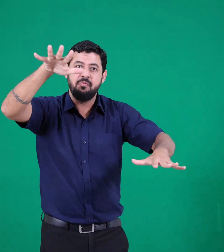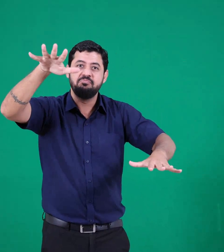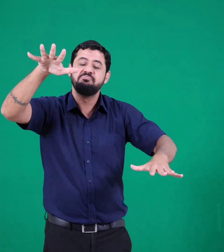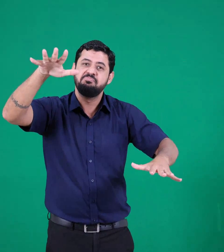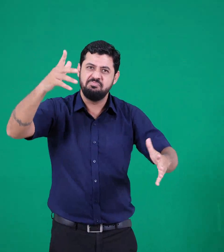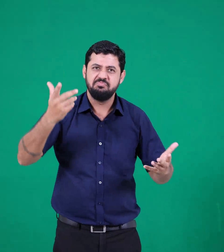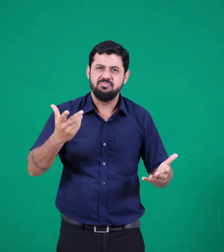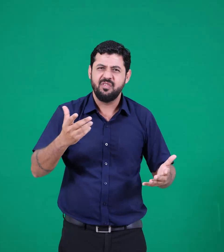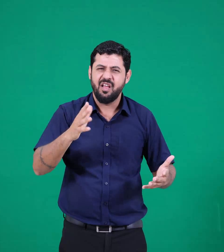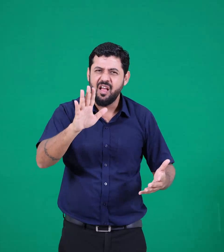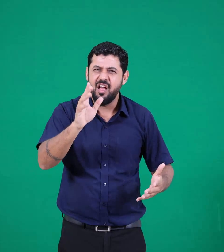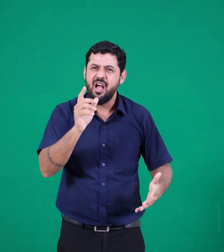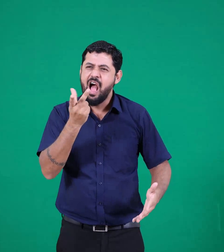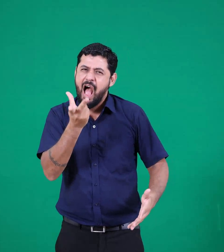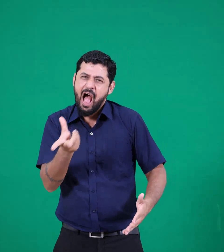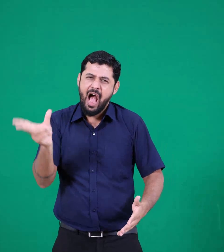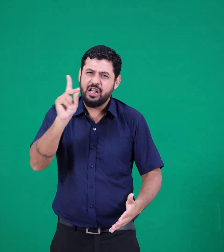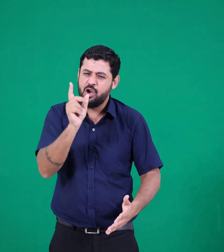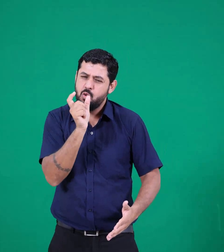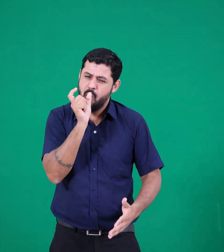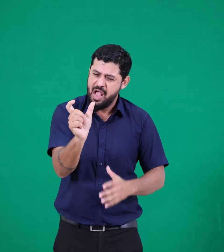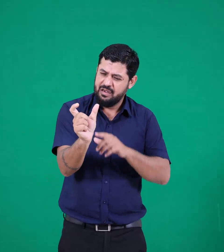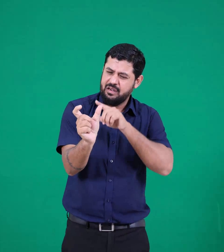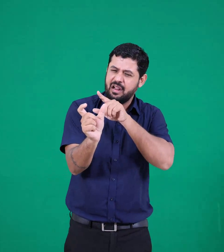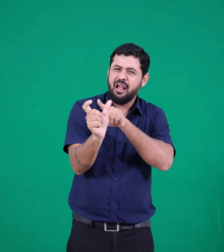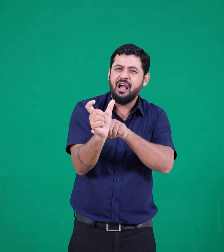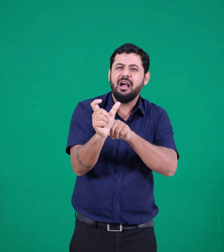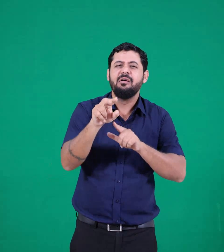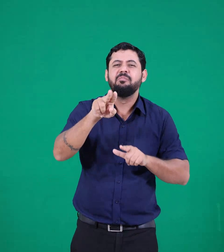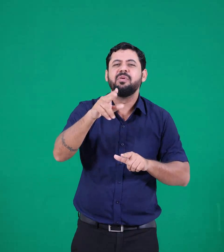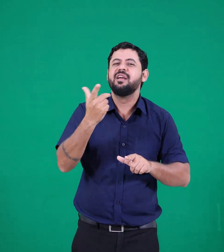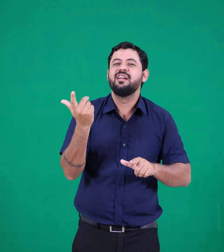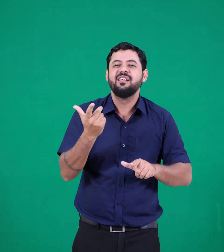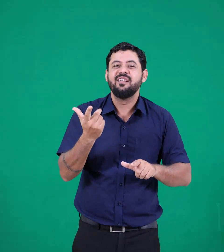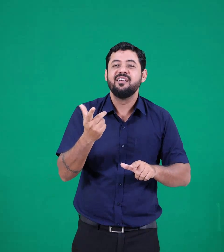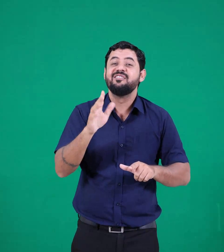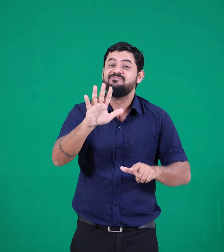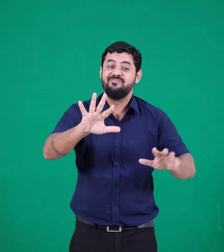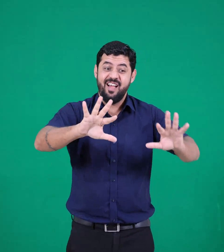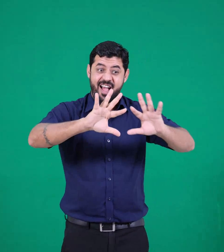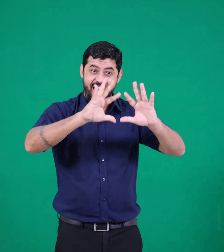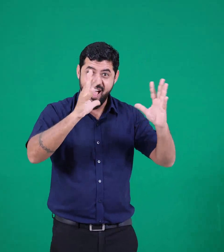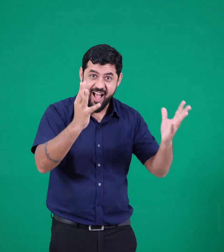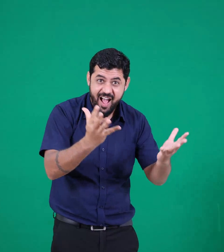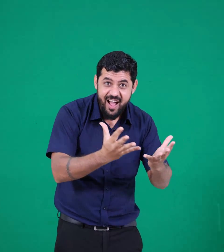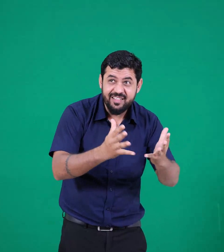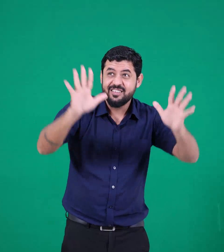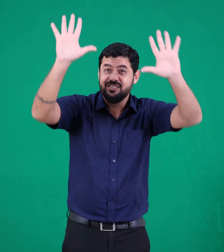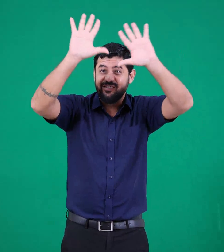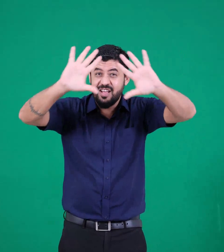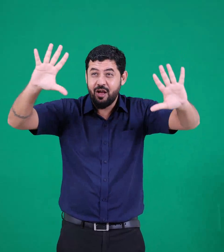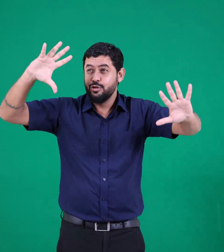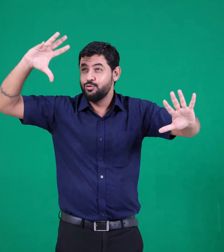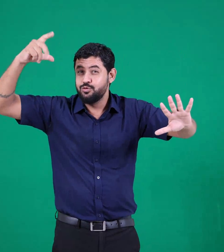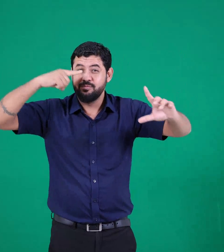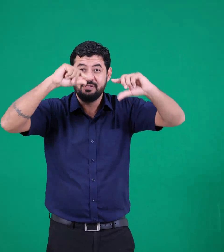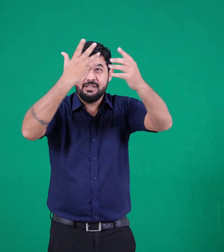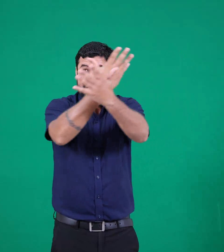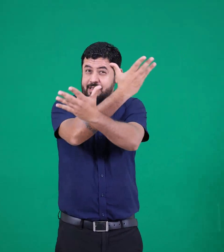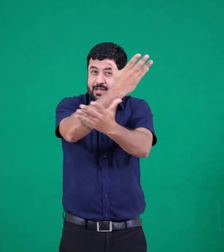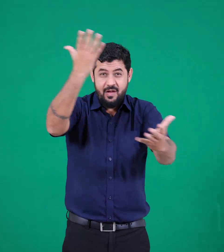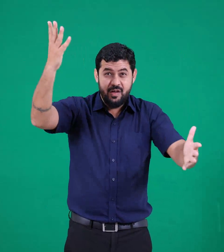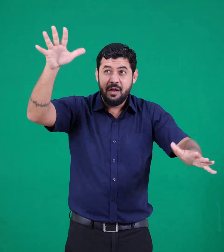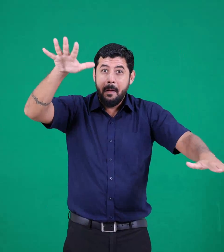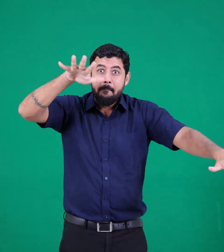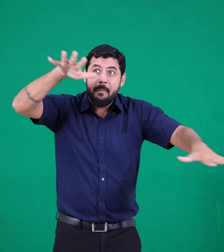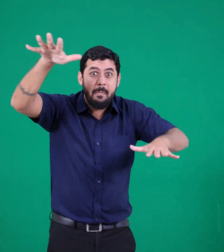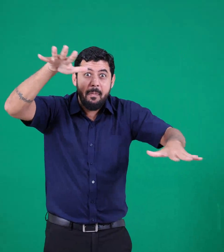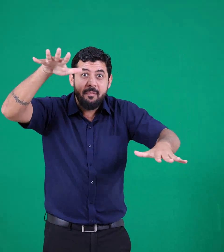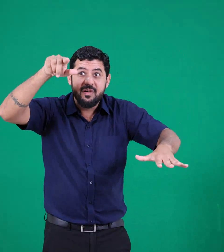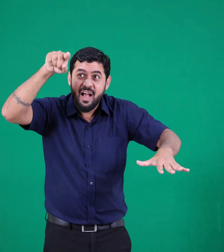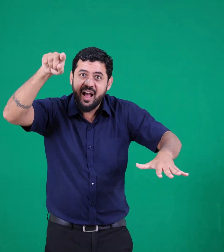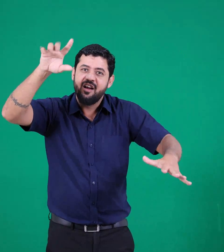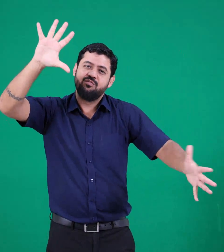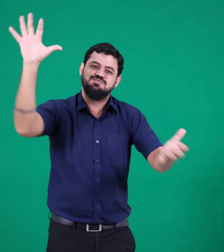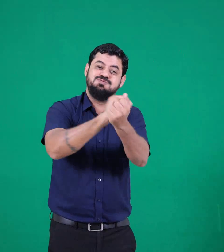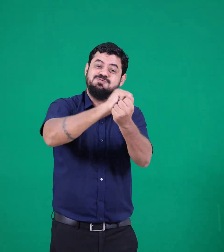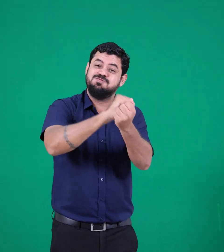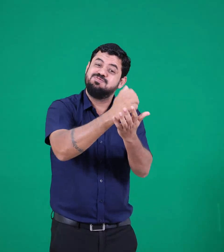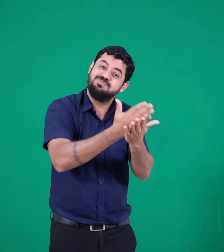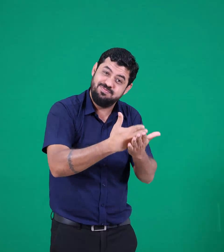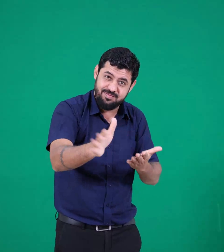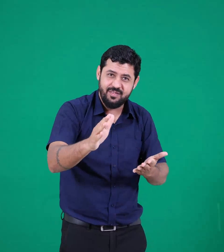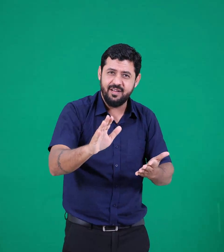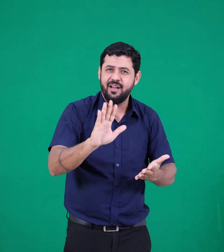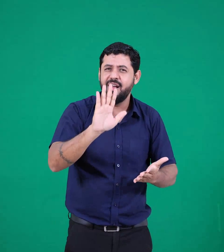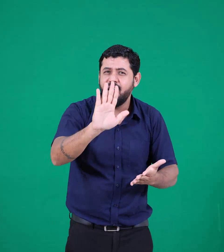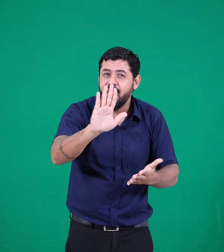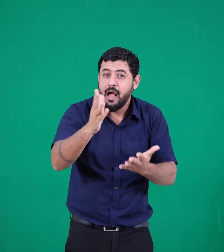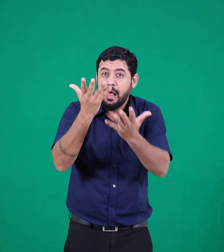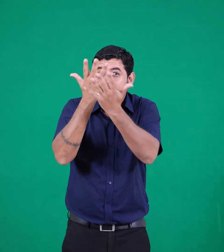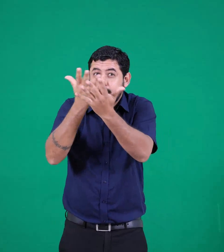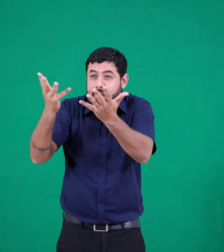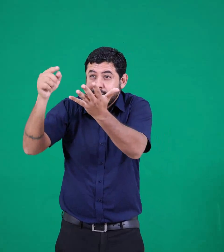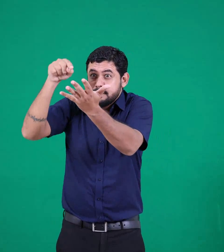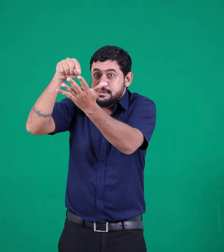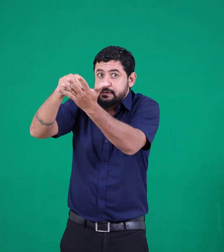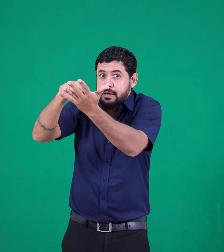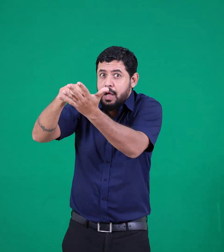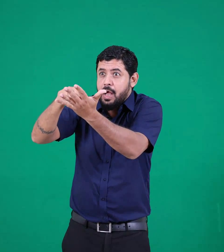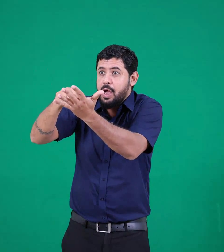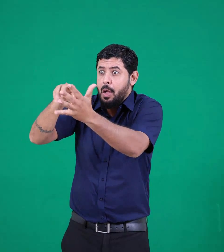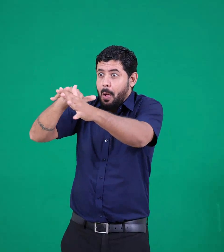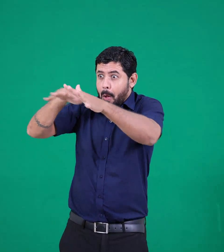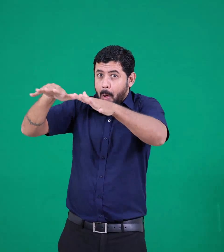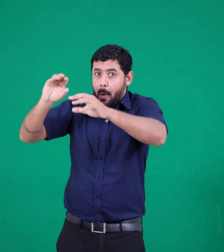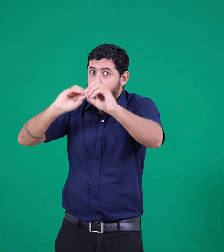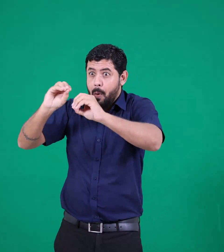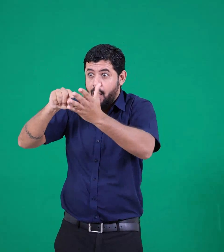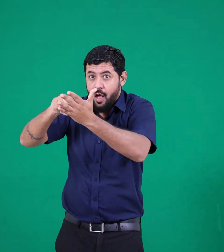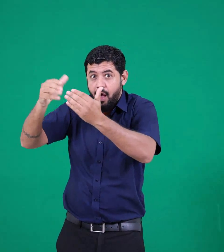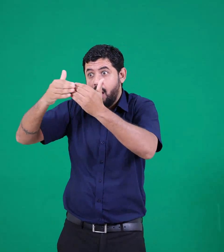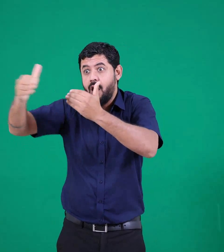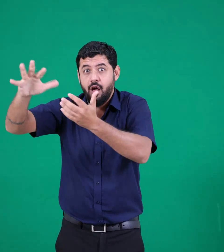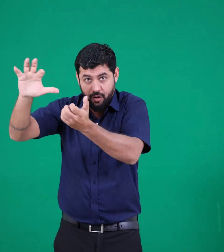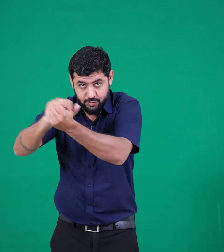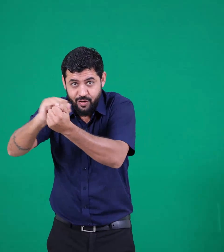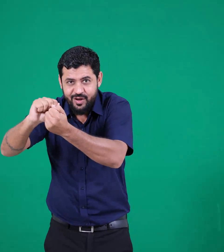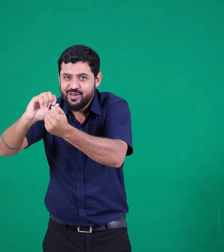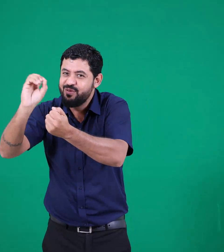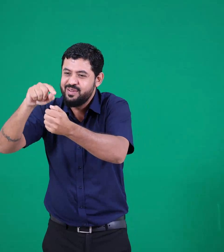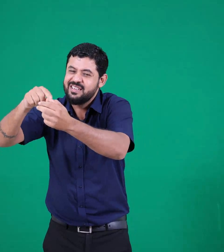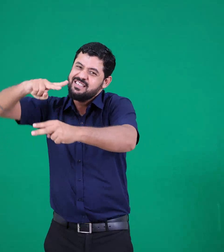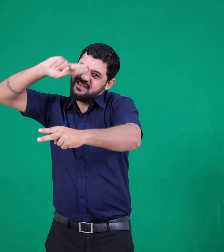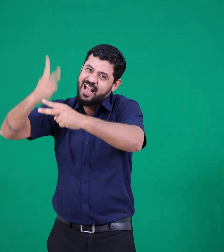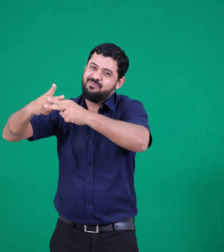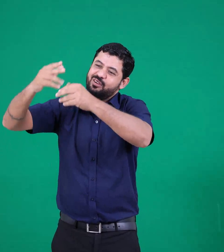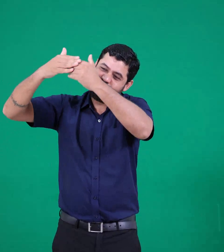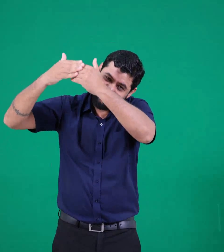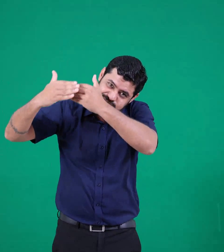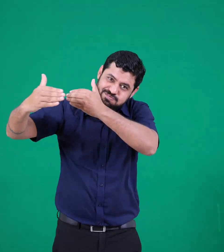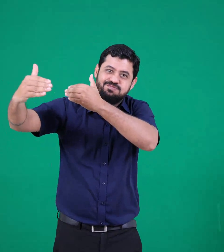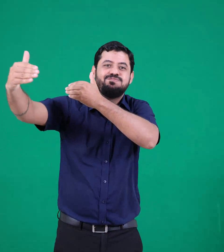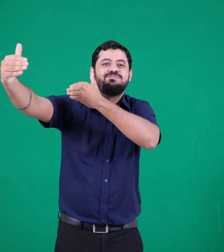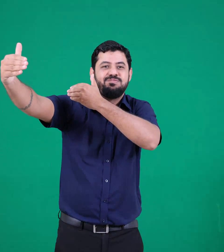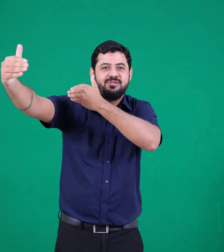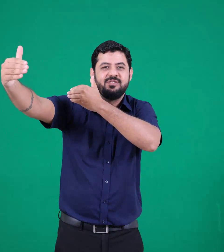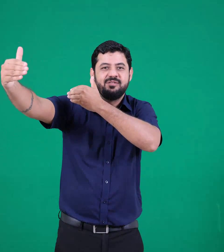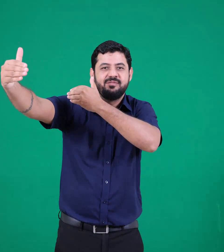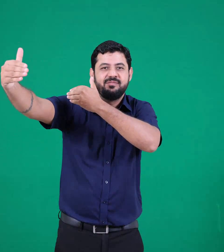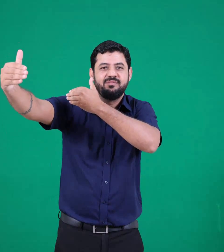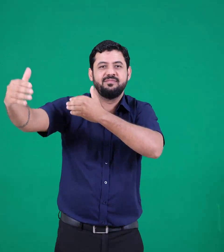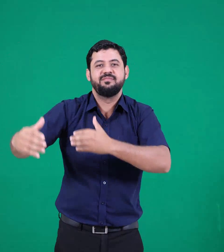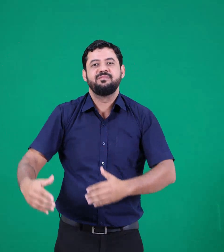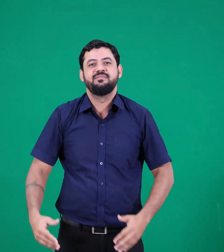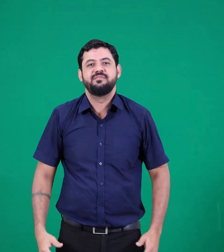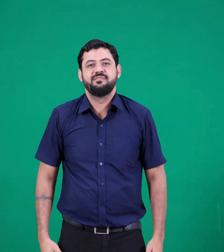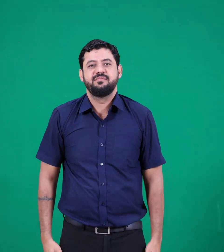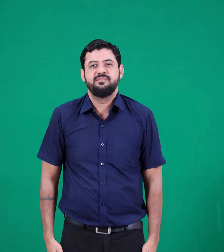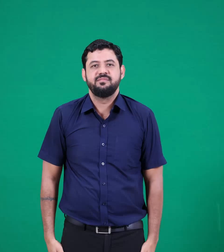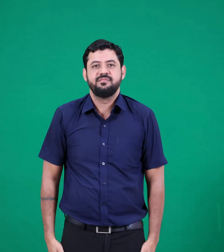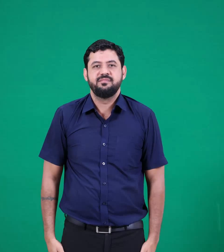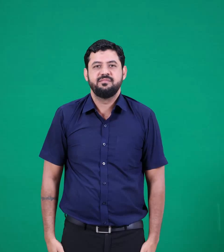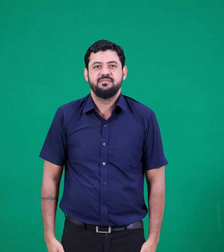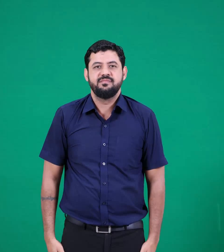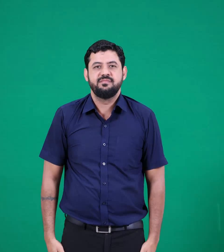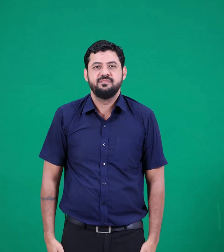The words "Once more" signify the removal of what can be shaken- that is, created things- so that the unshakable may remain.